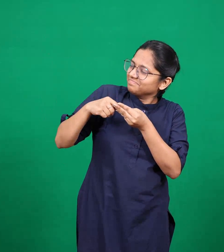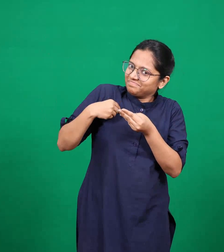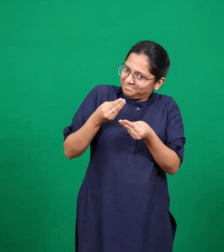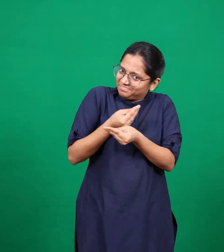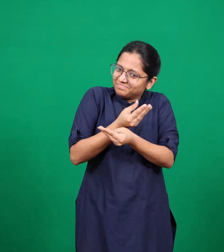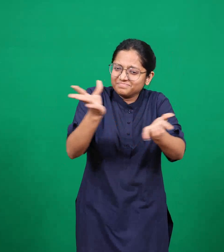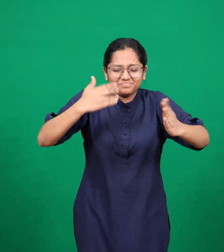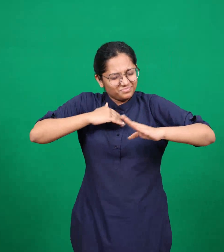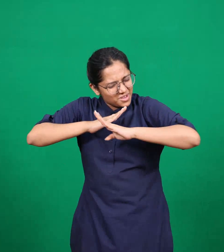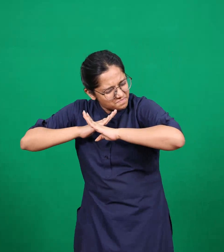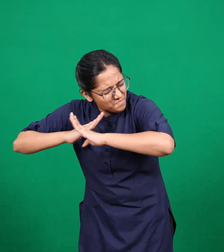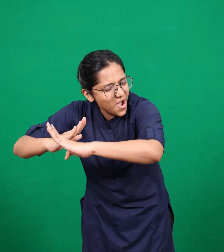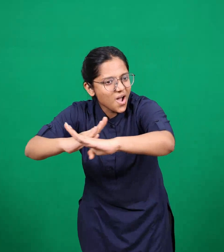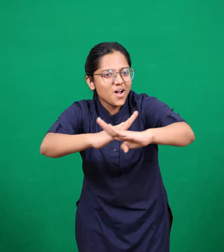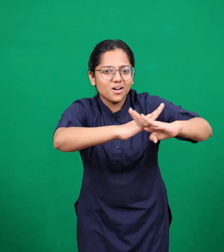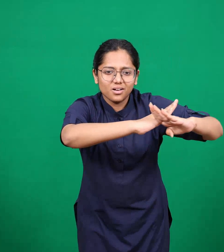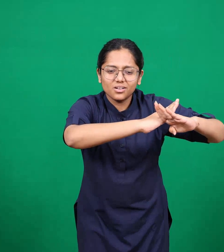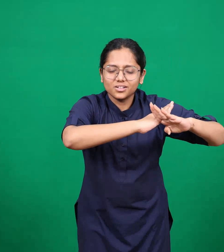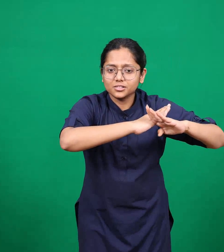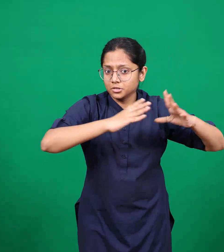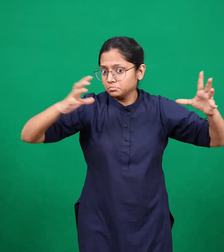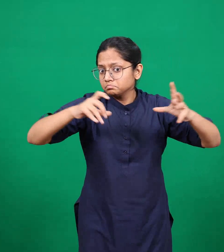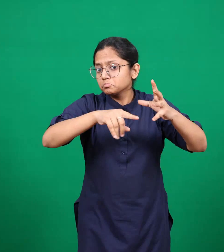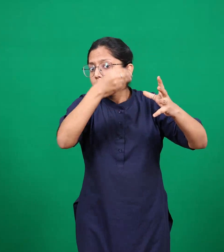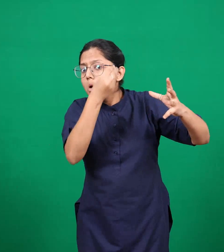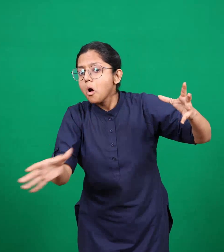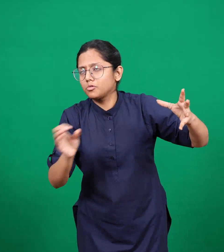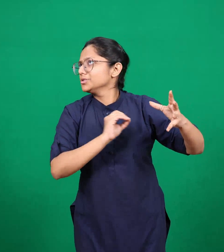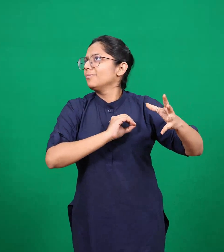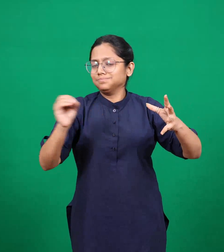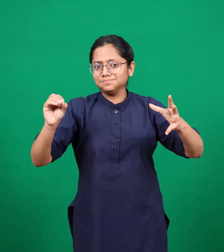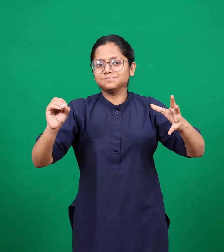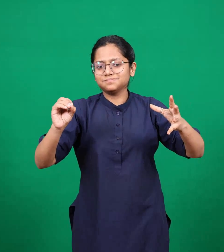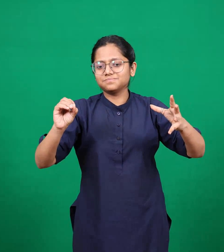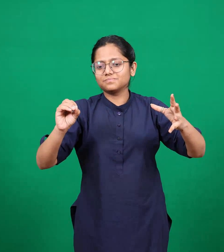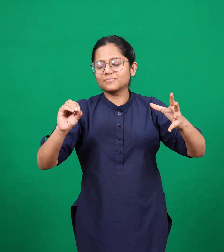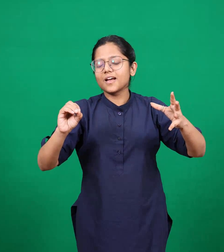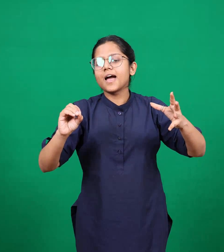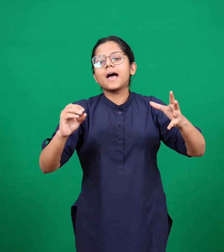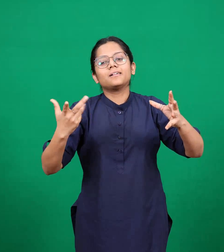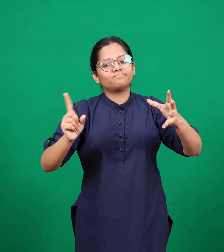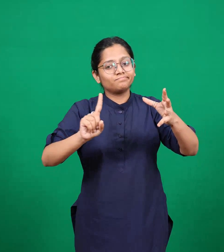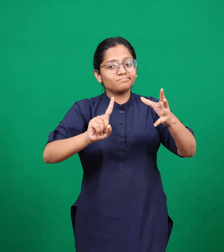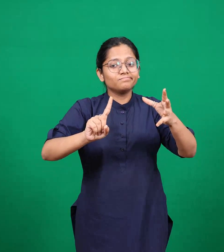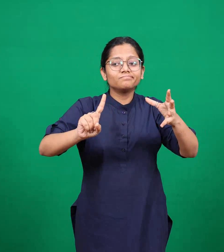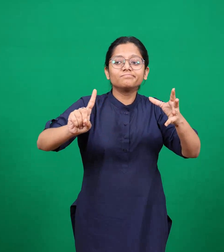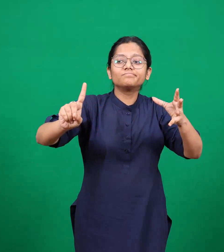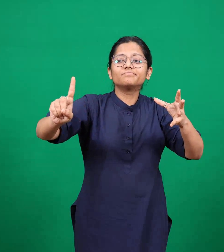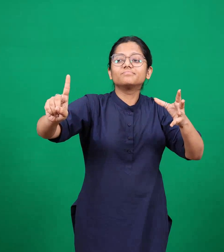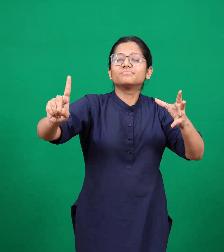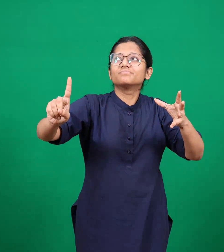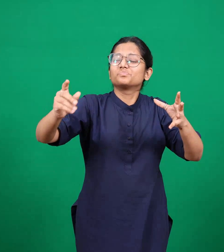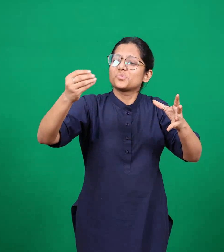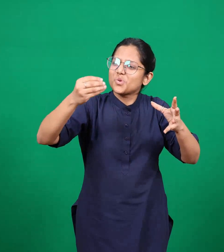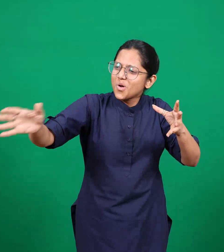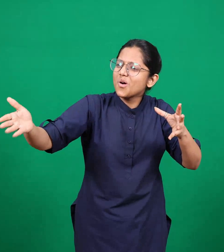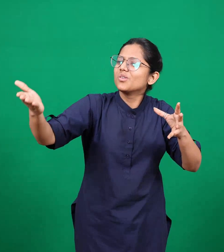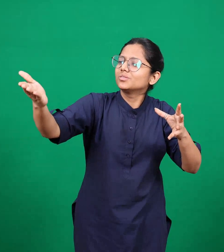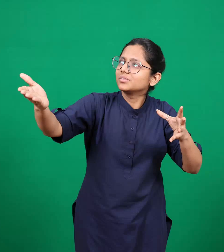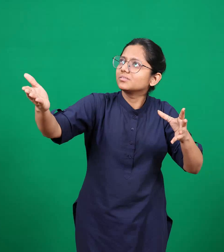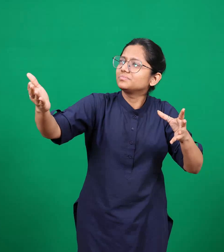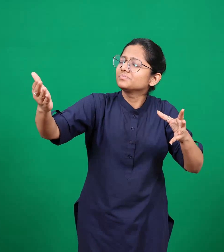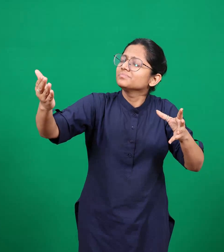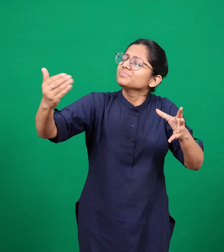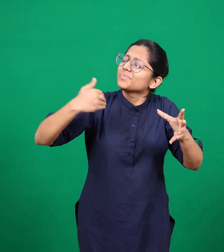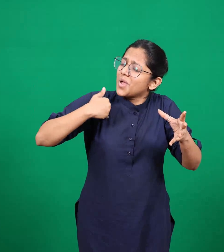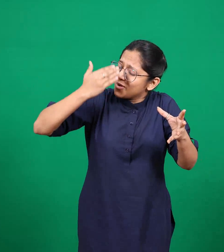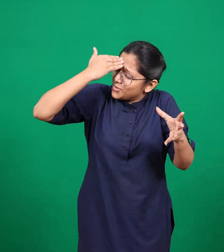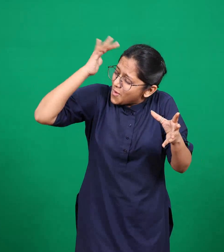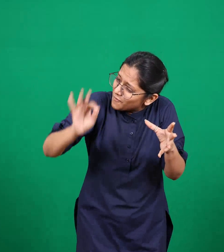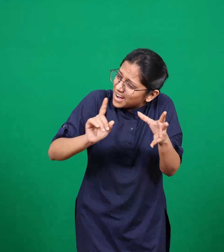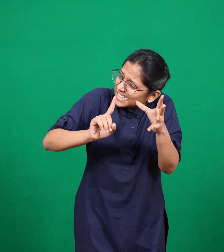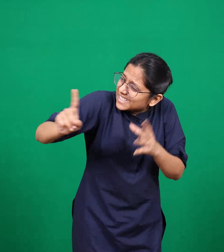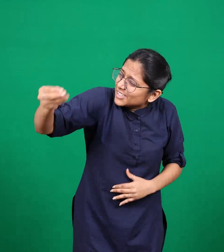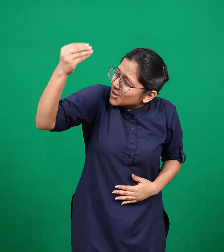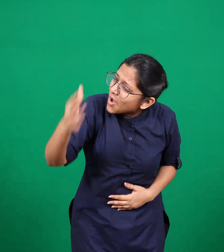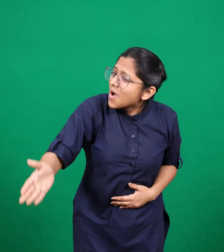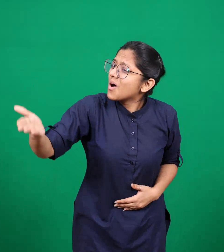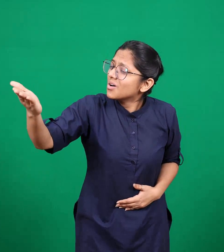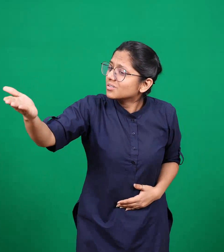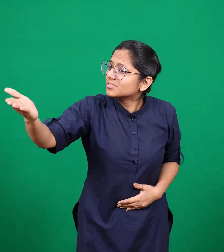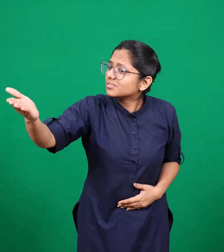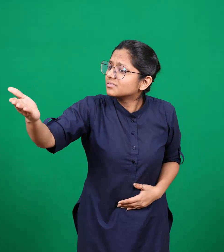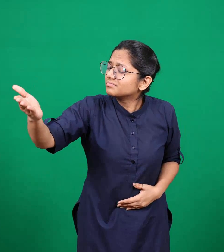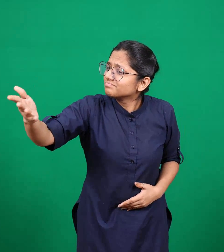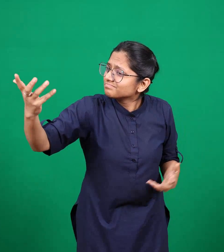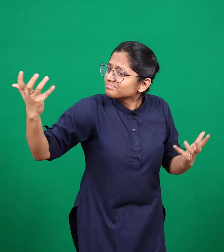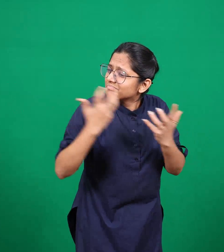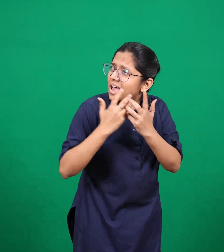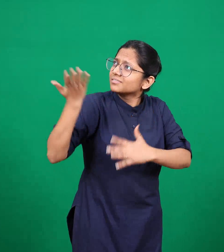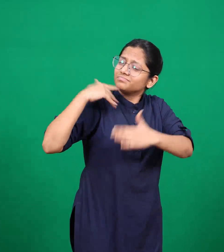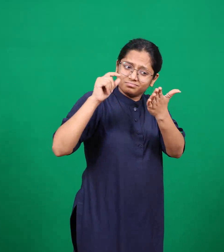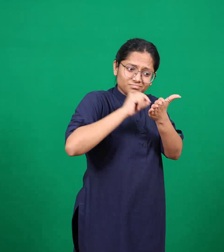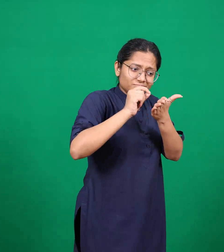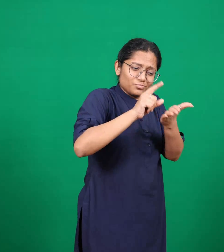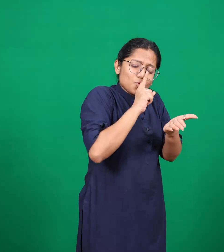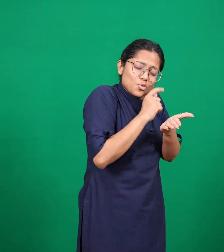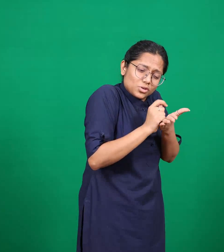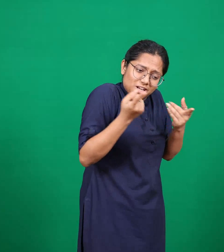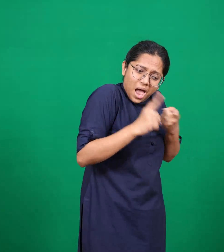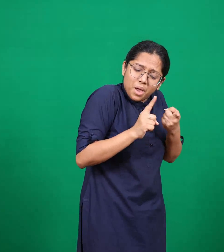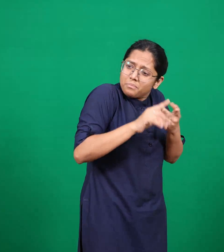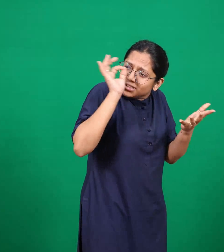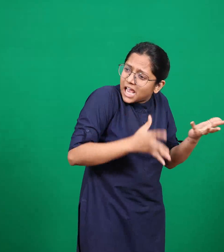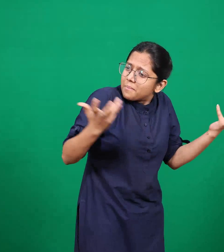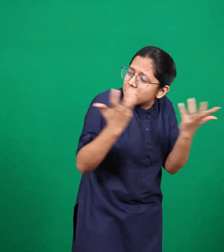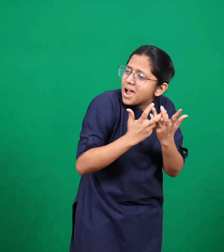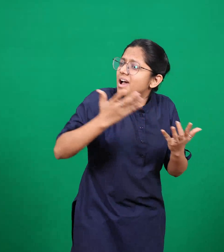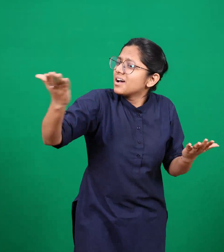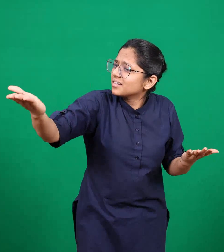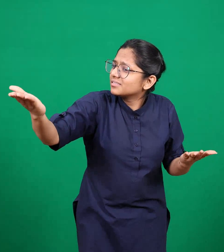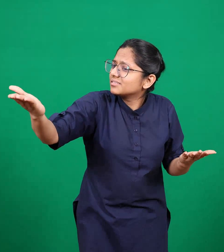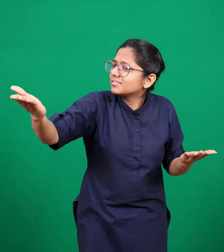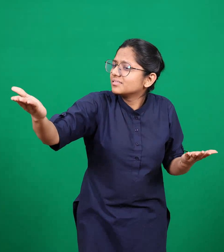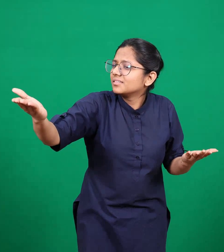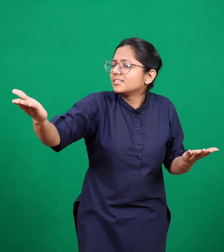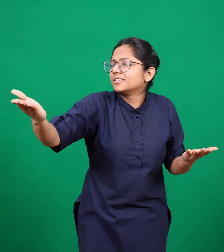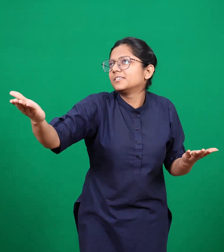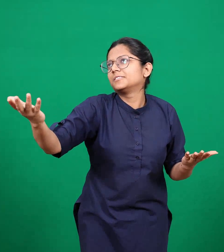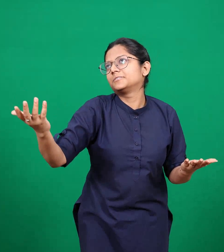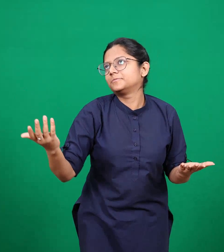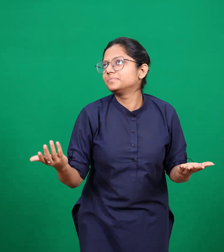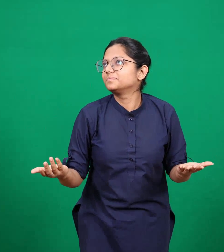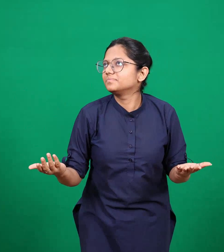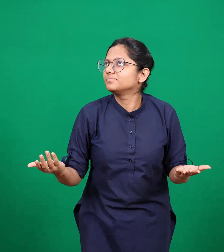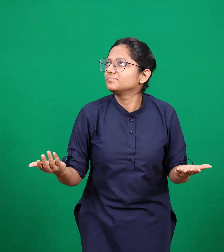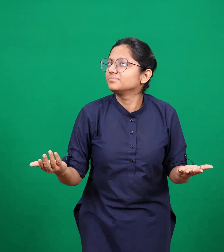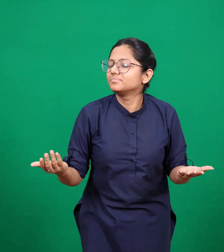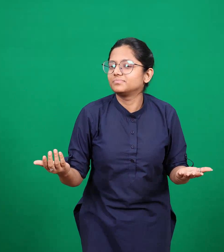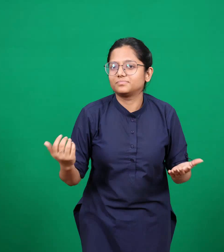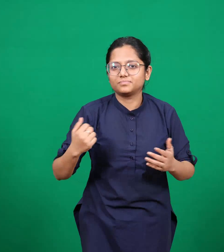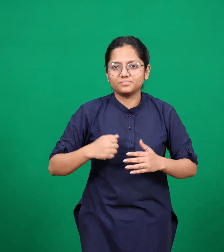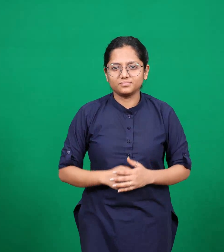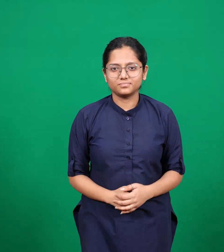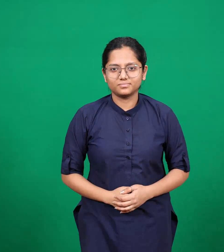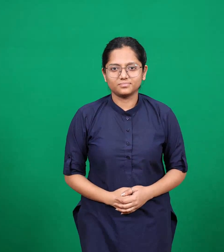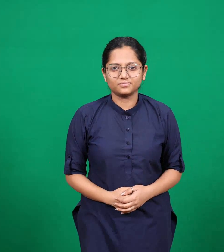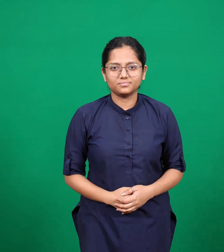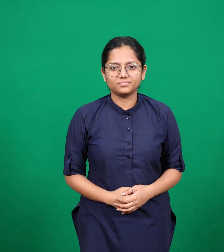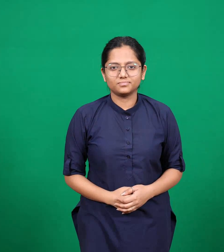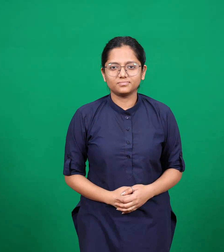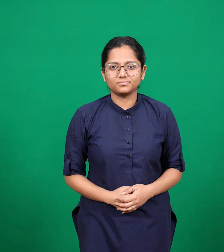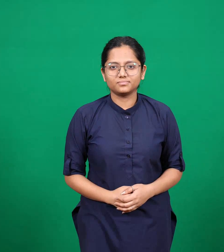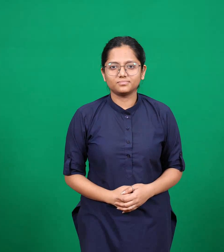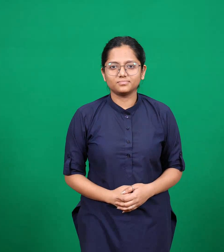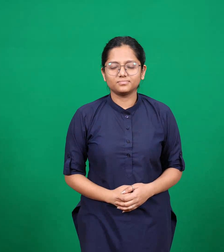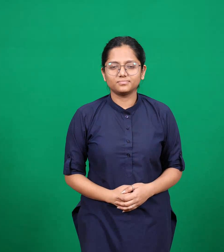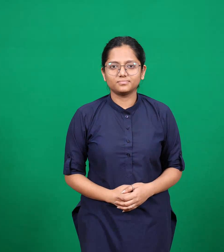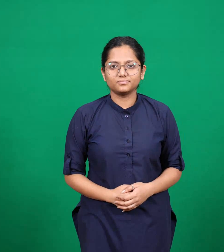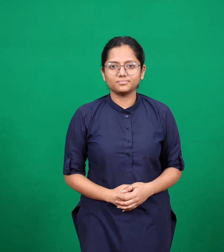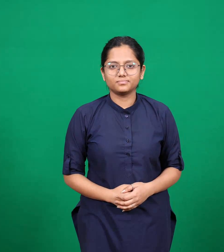Not one of them has been lost, except the son of destruction, so that the Scripture would be fulfilled.